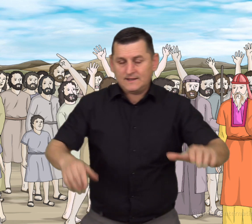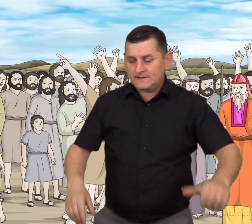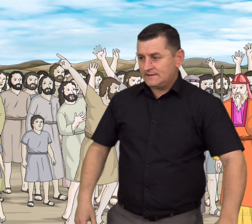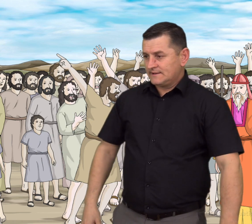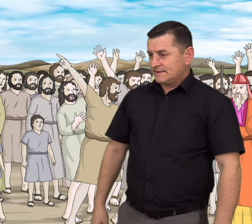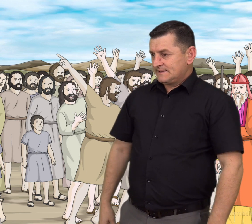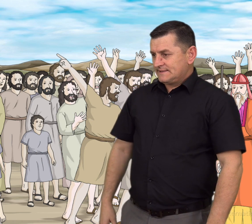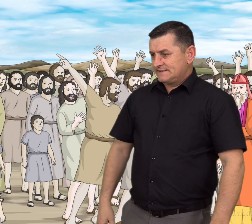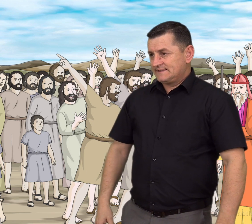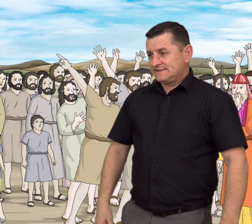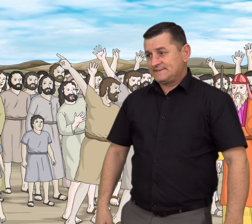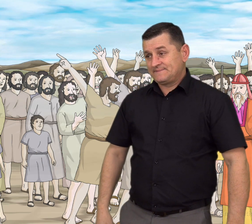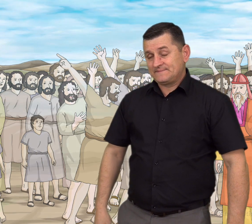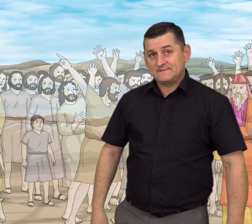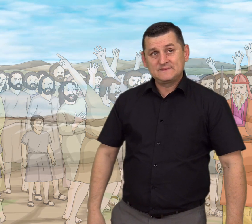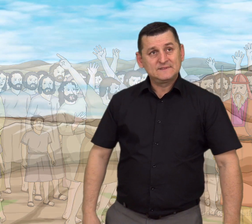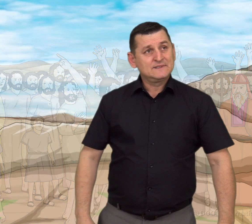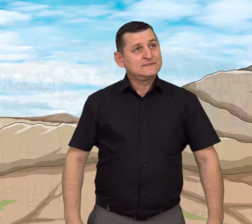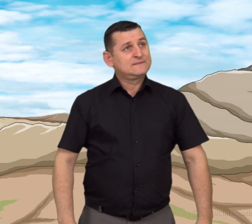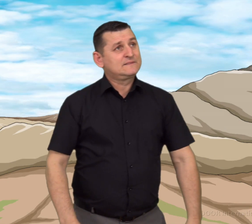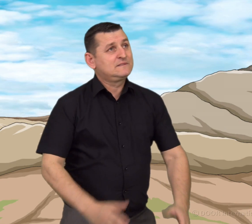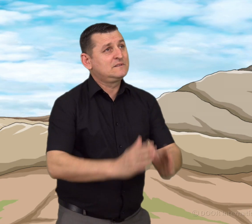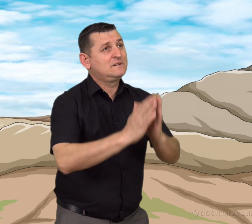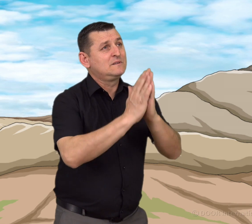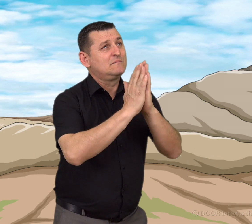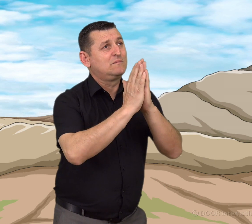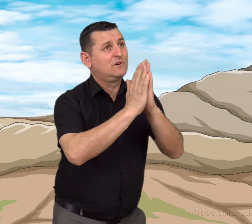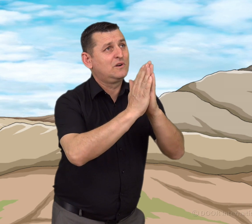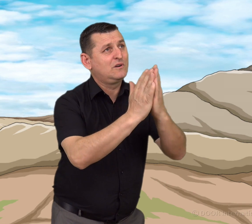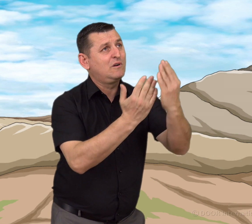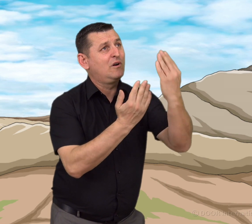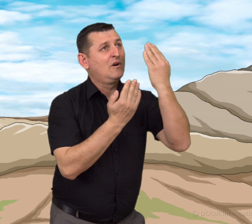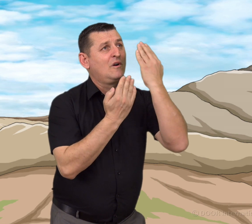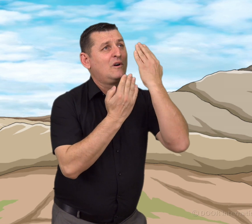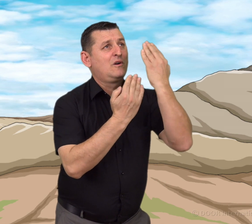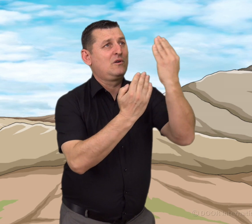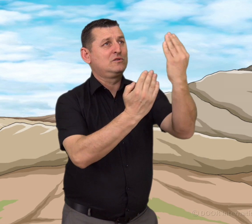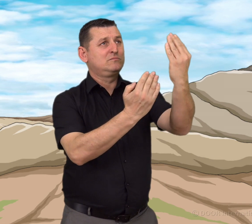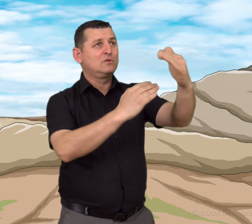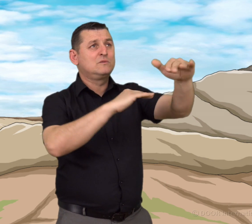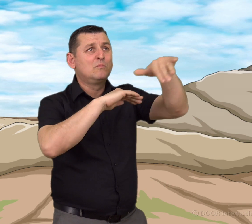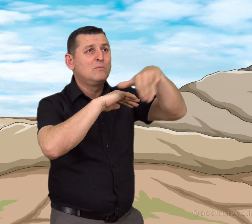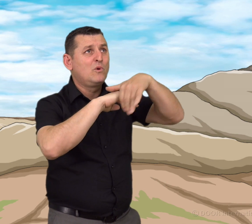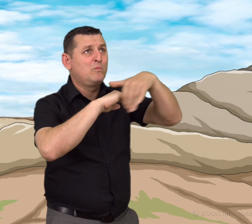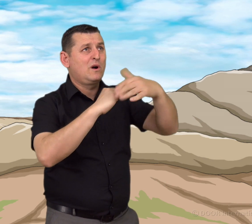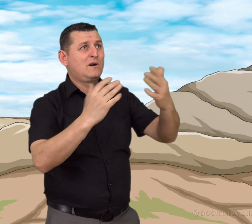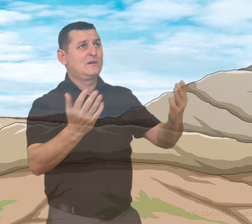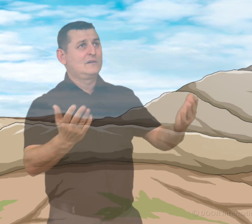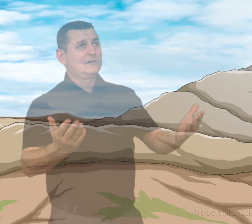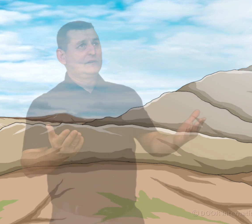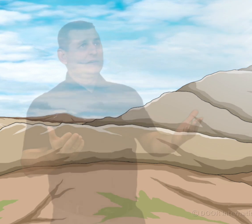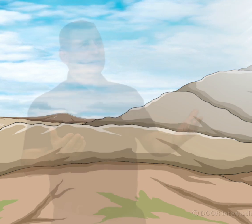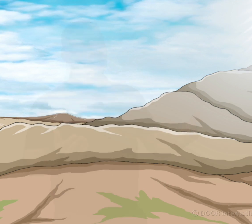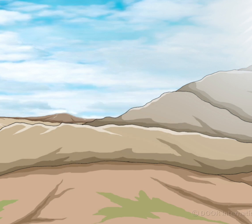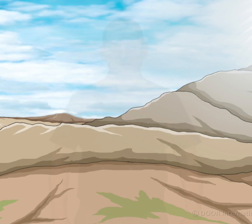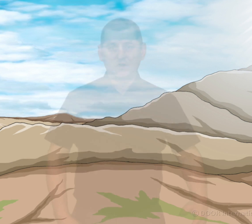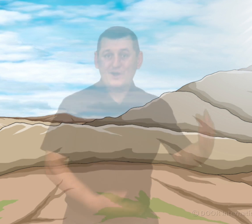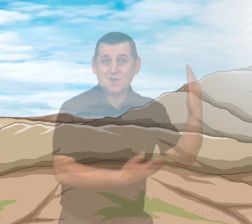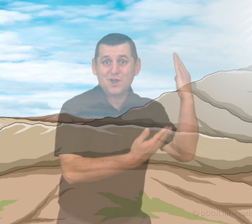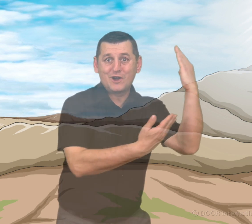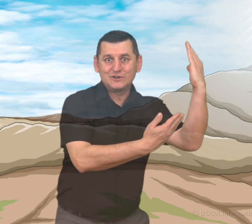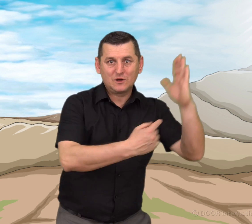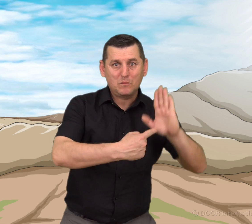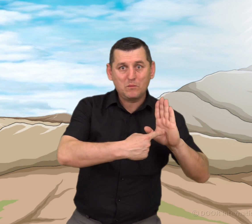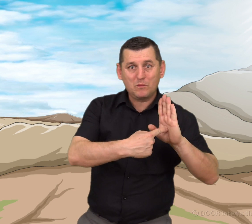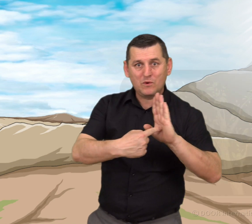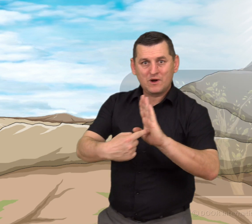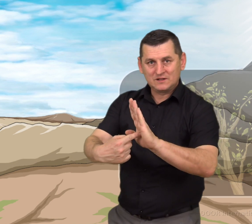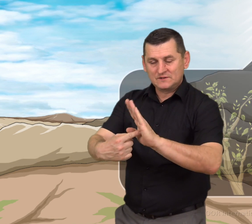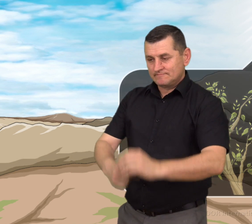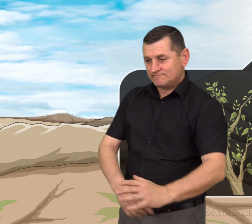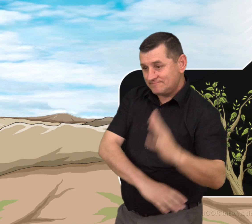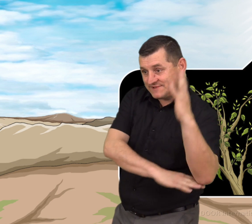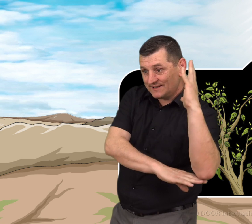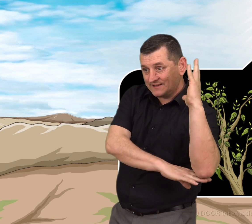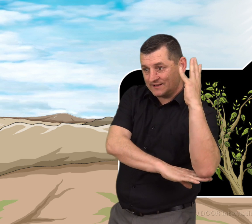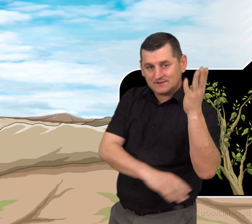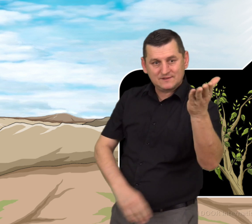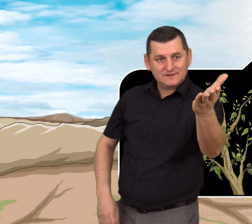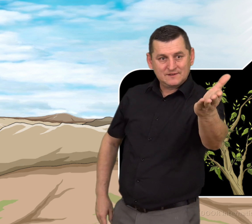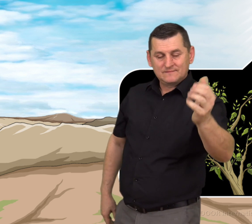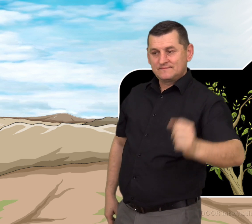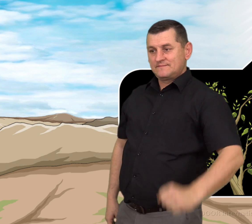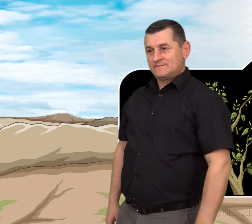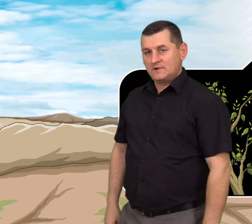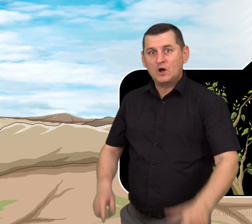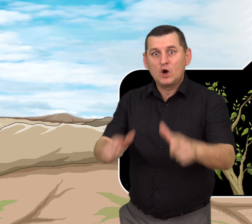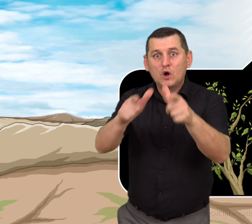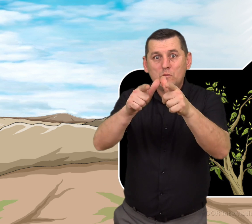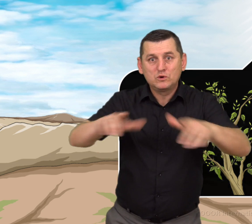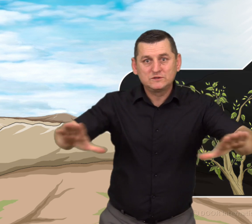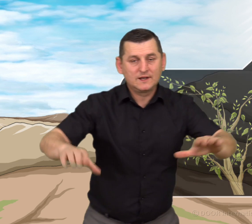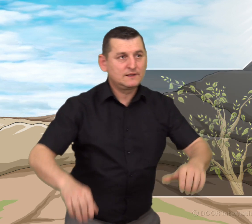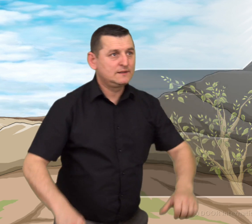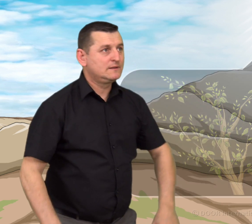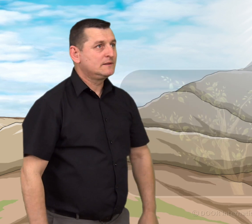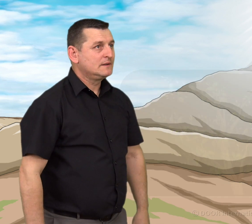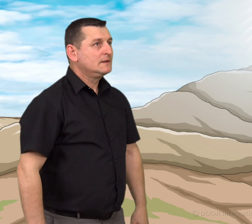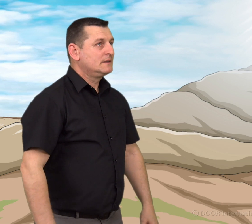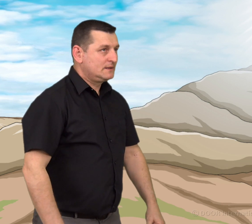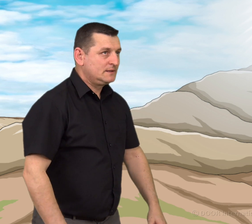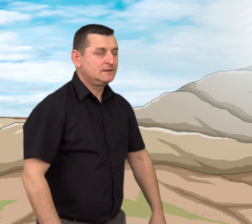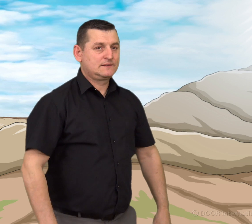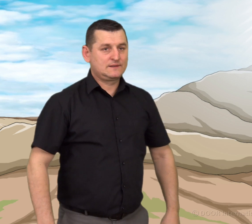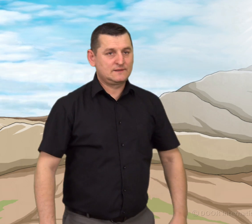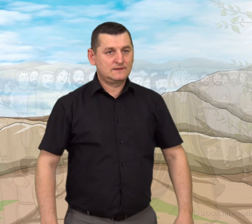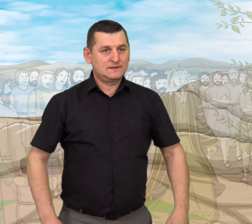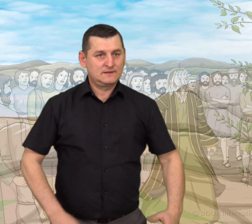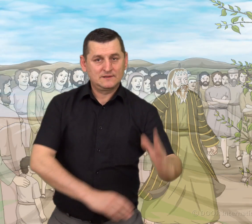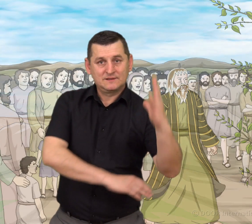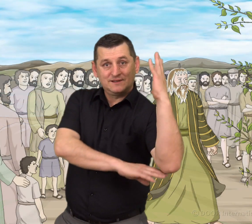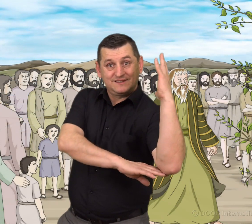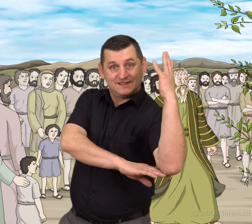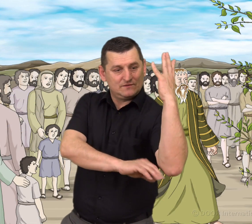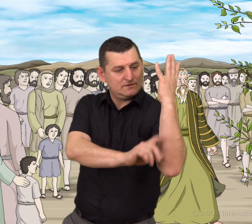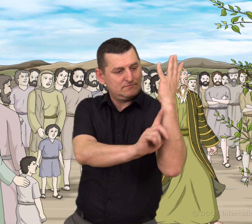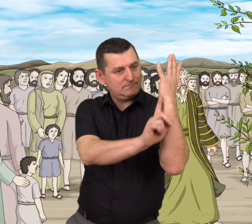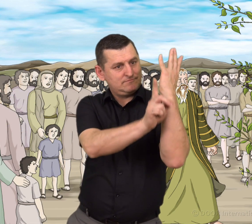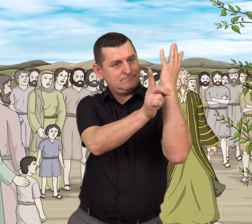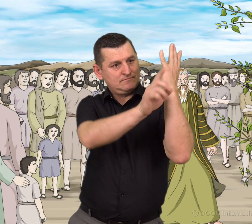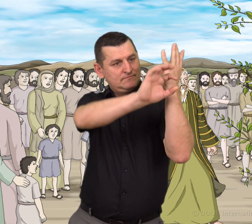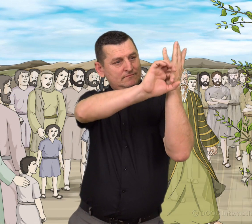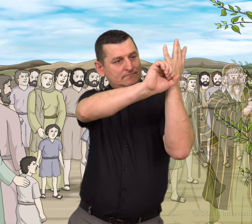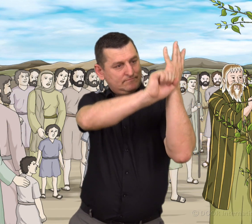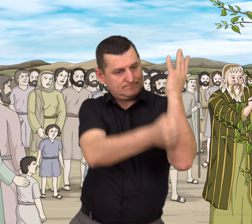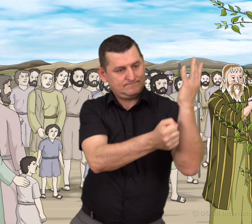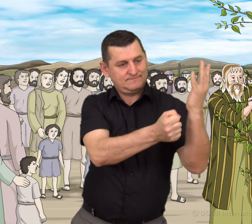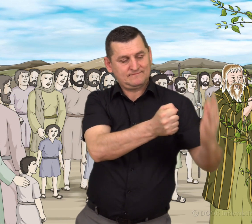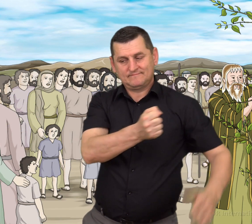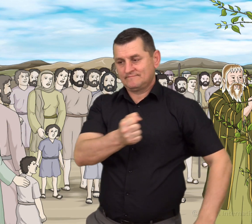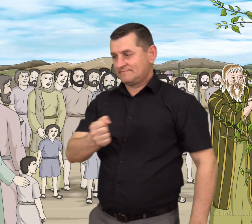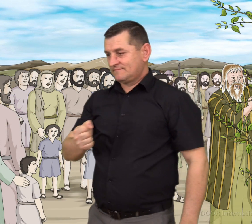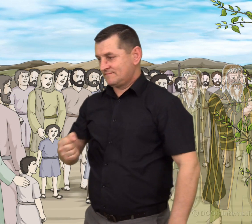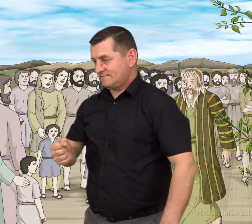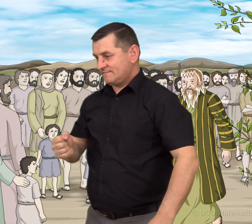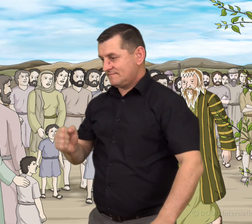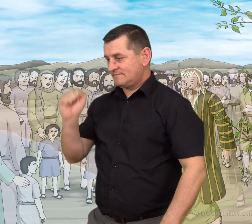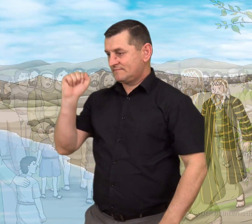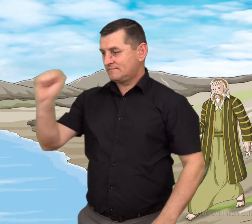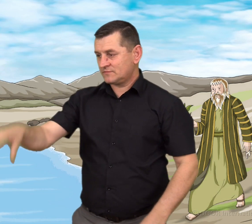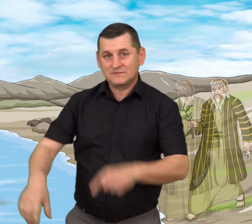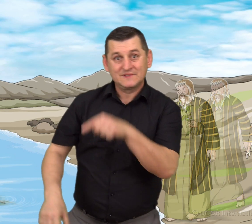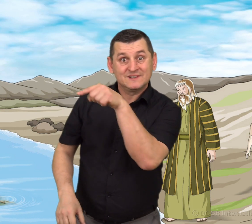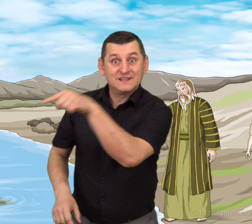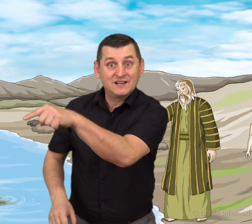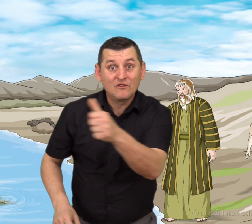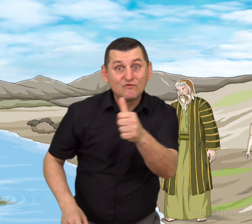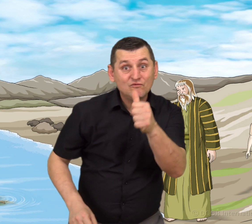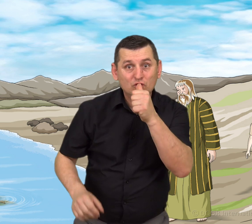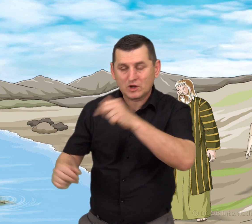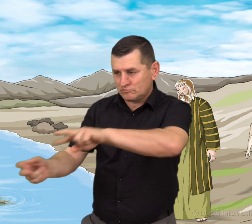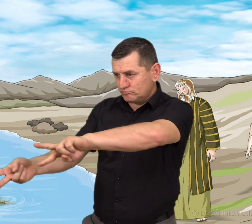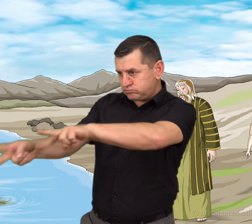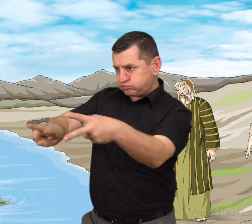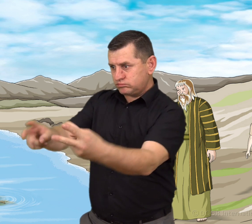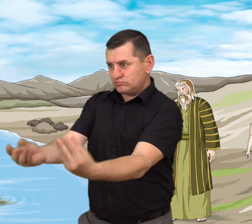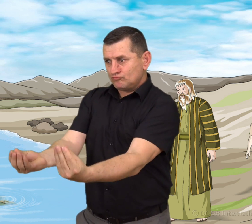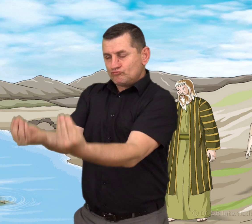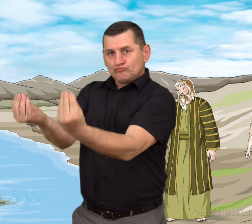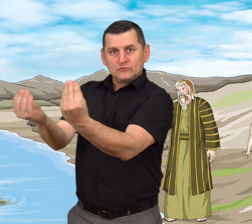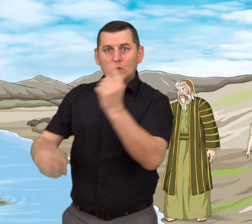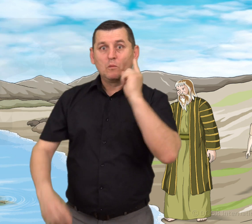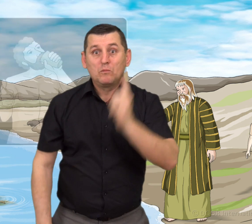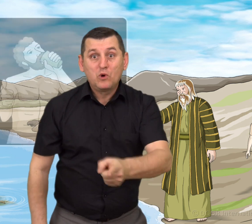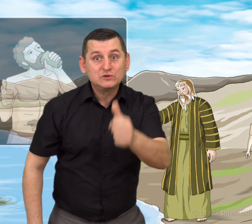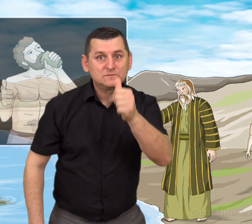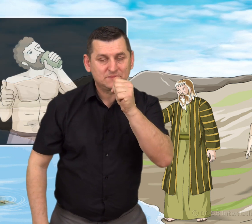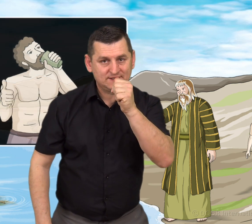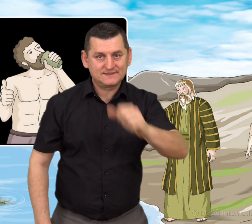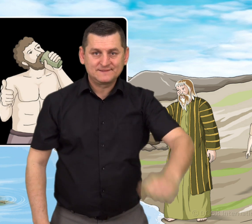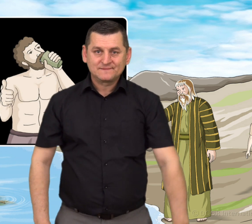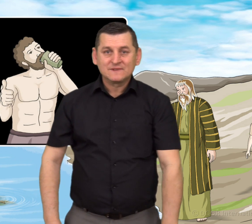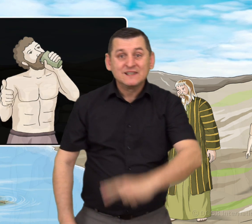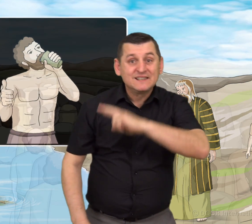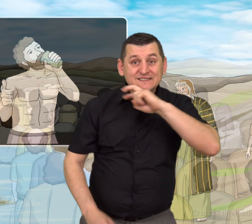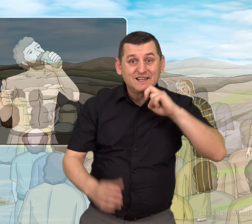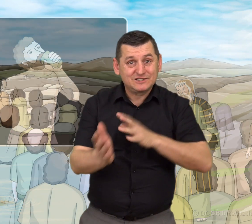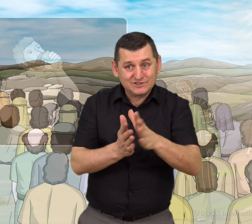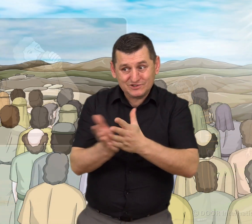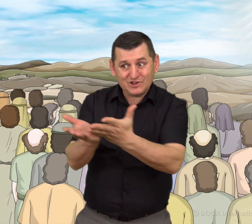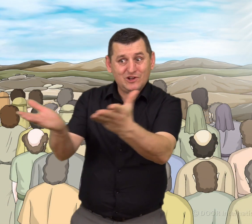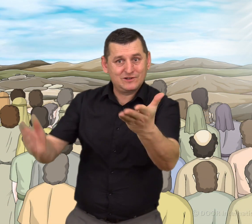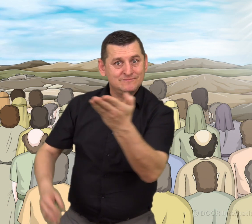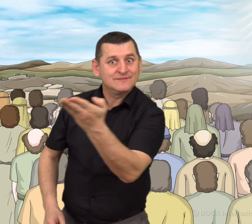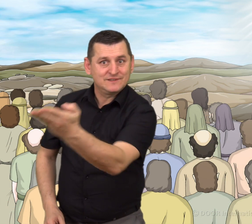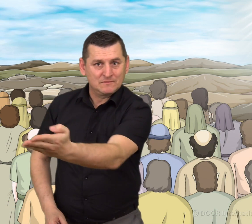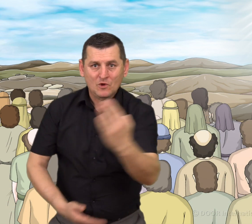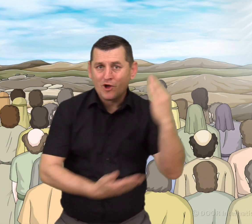And Moses cried out to the LORD, and the LORD showed him a log. And when he cast it into the waters, they were sweetened.